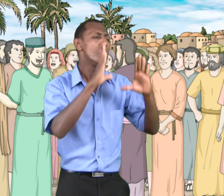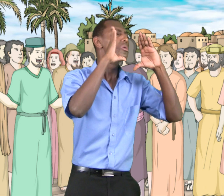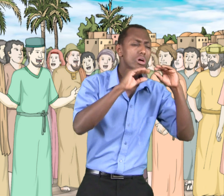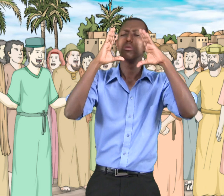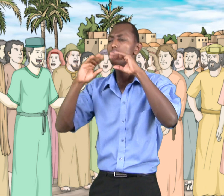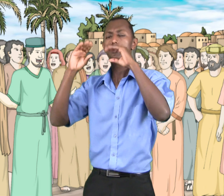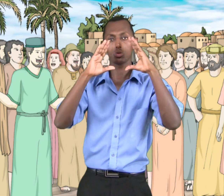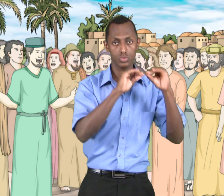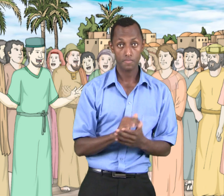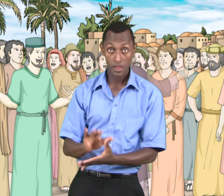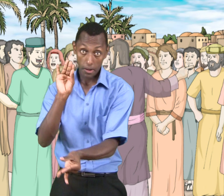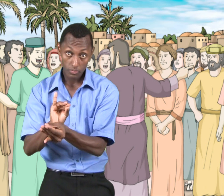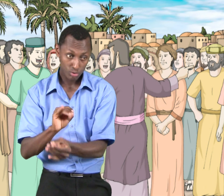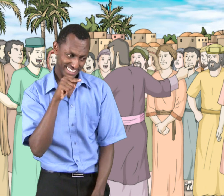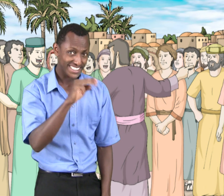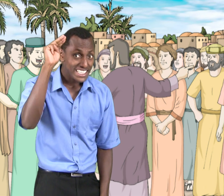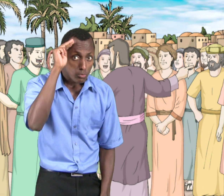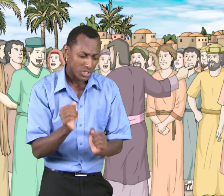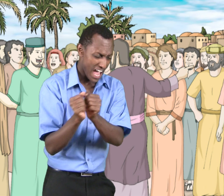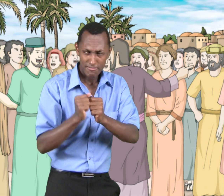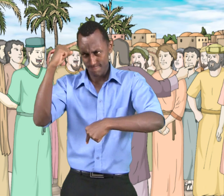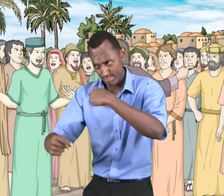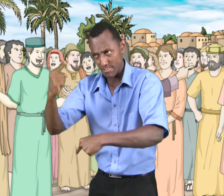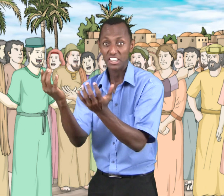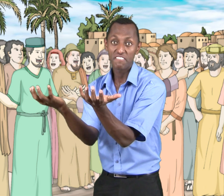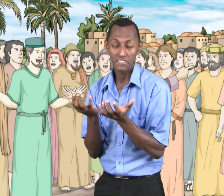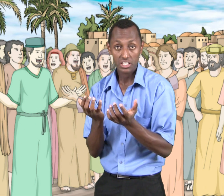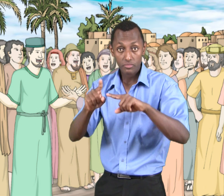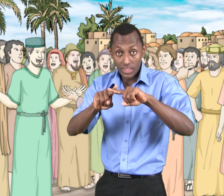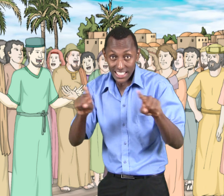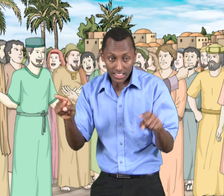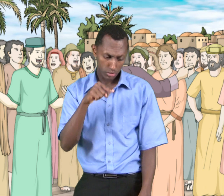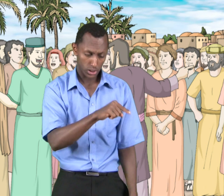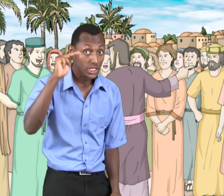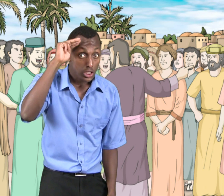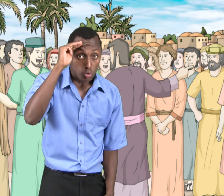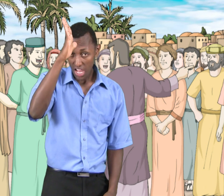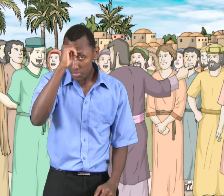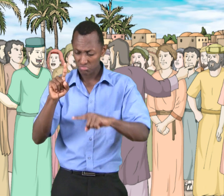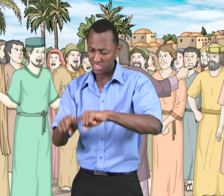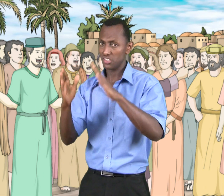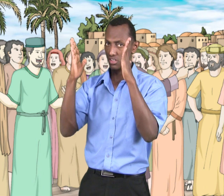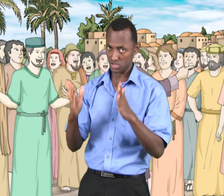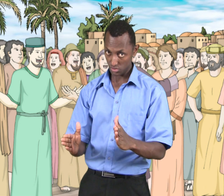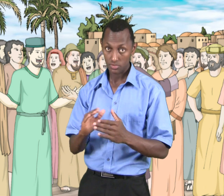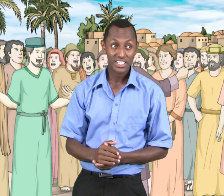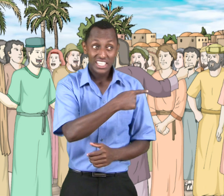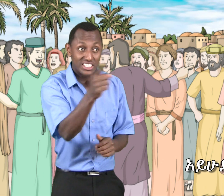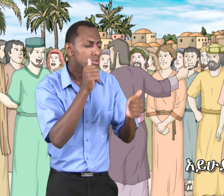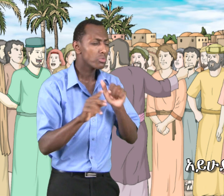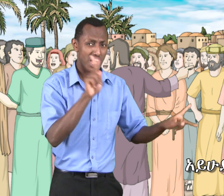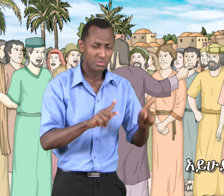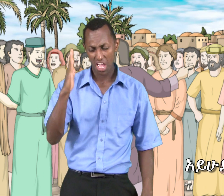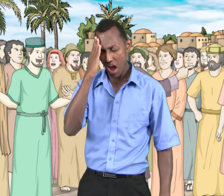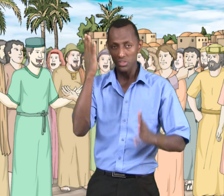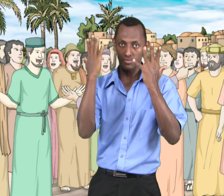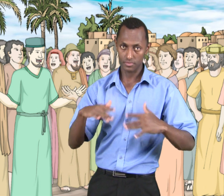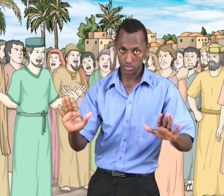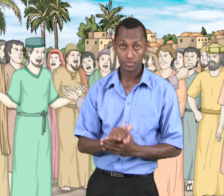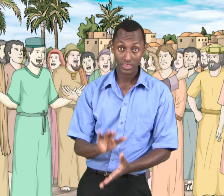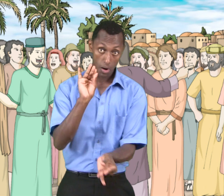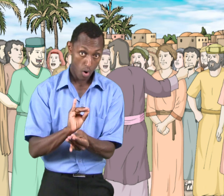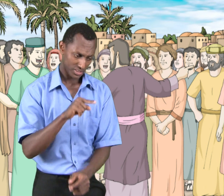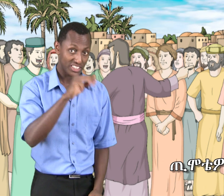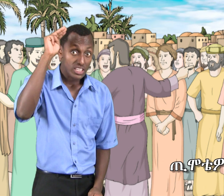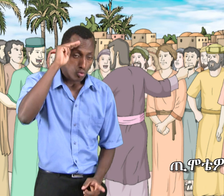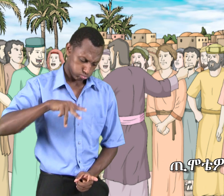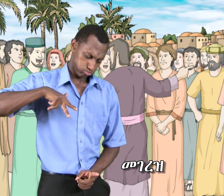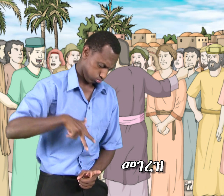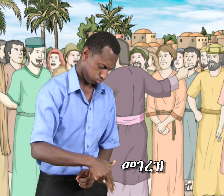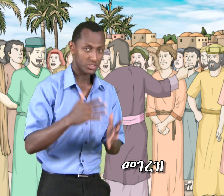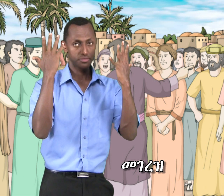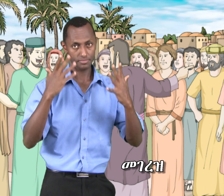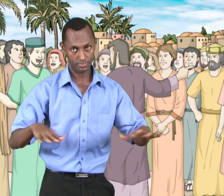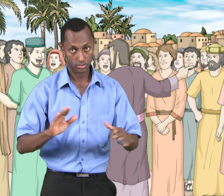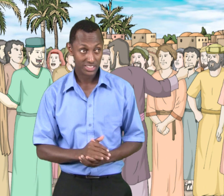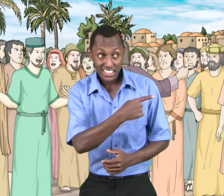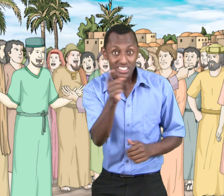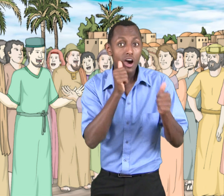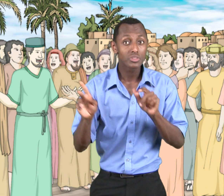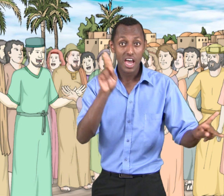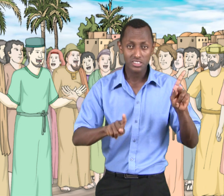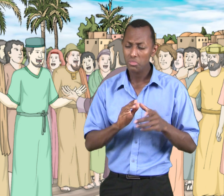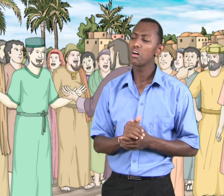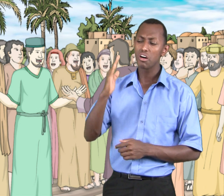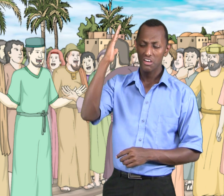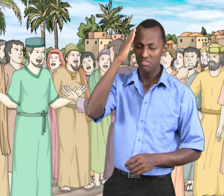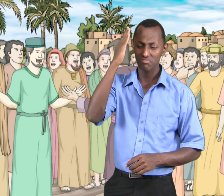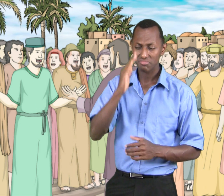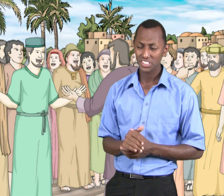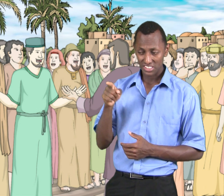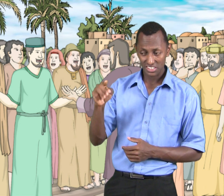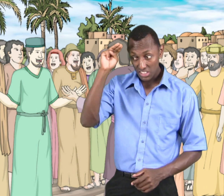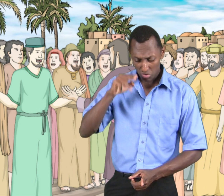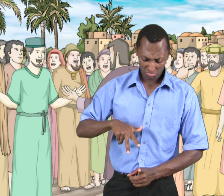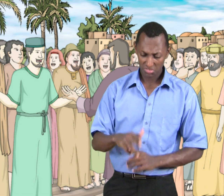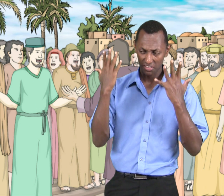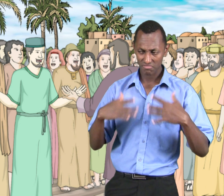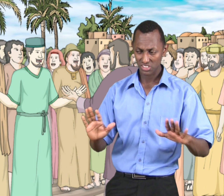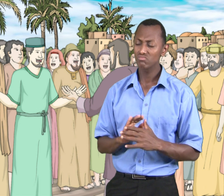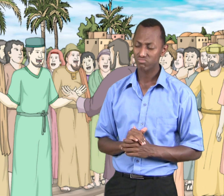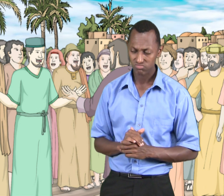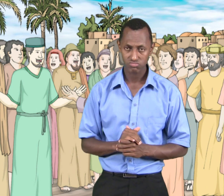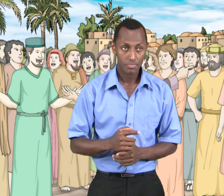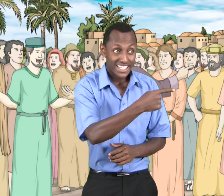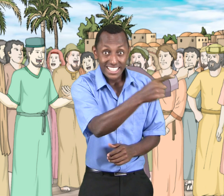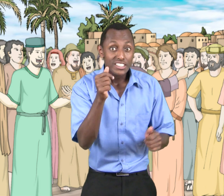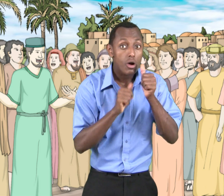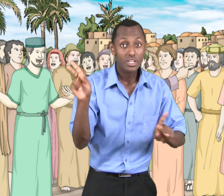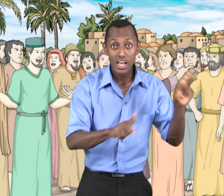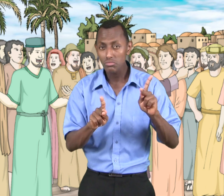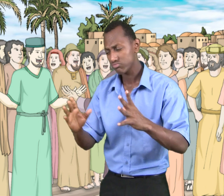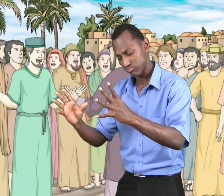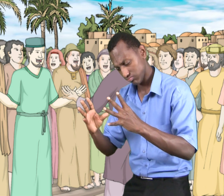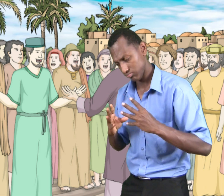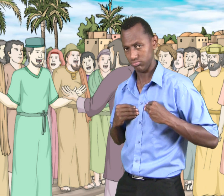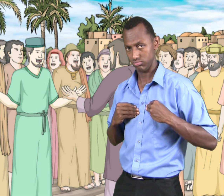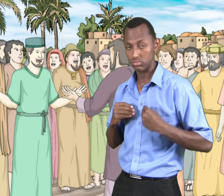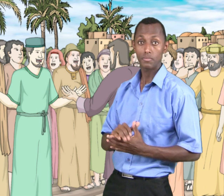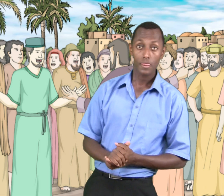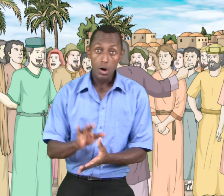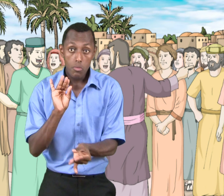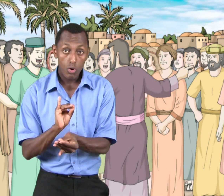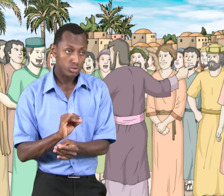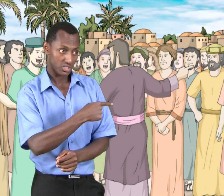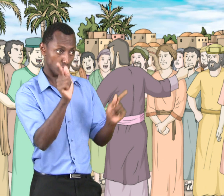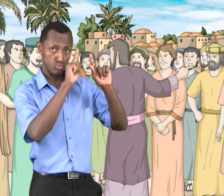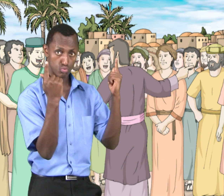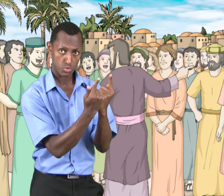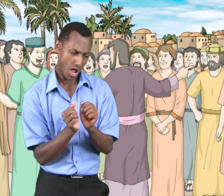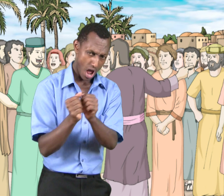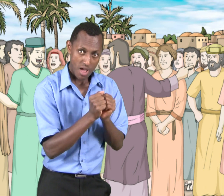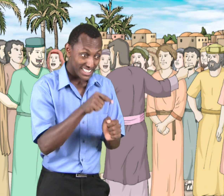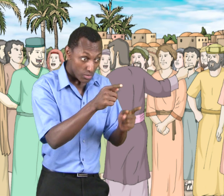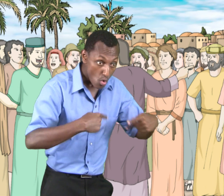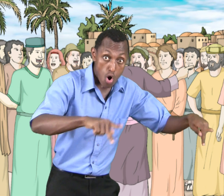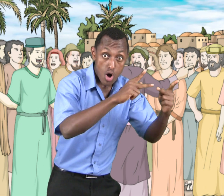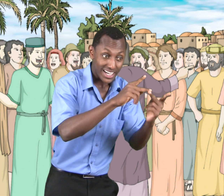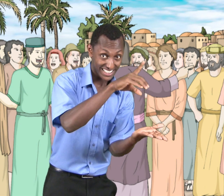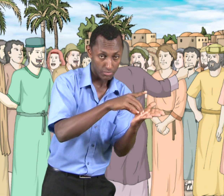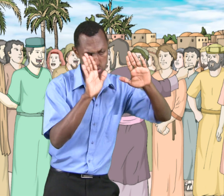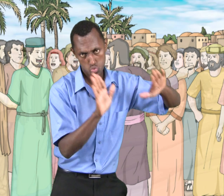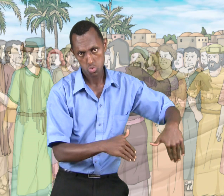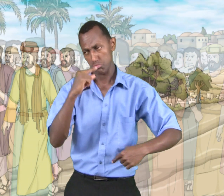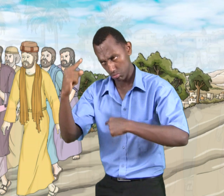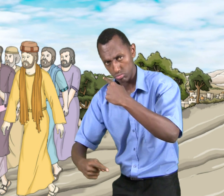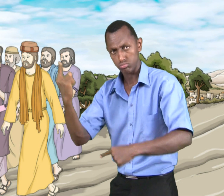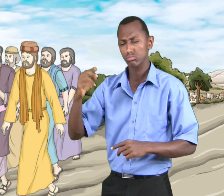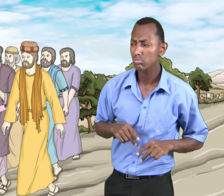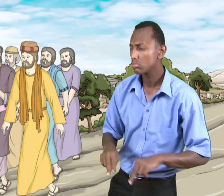Paul wanted Timothy to accompany him, so he took him and circumcised him on account of the Jews in that area, for they all knew that his father was a Greek.